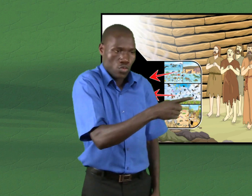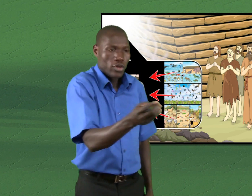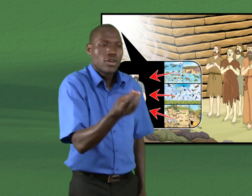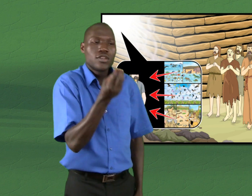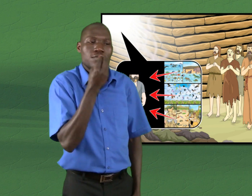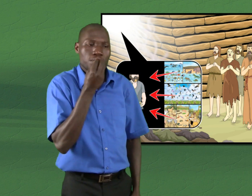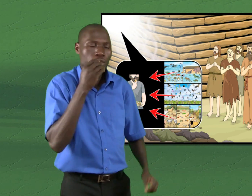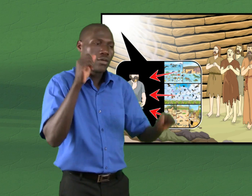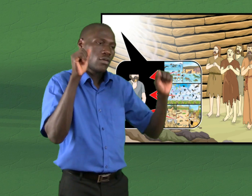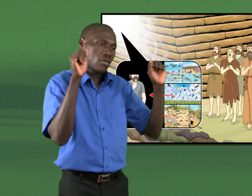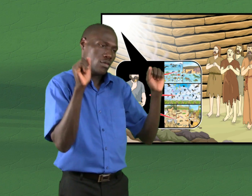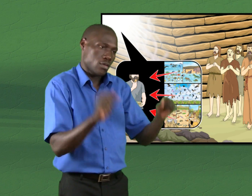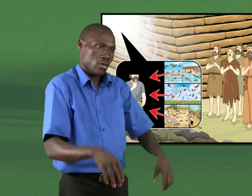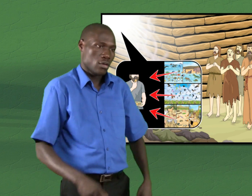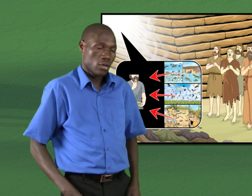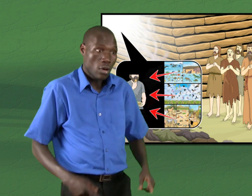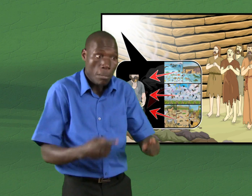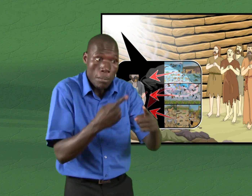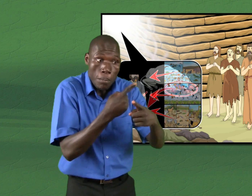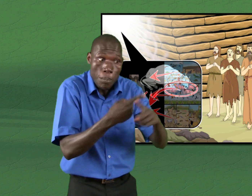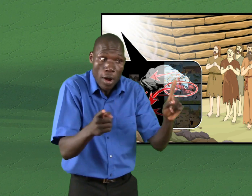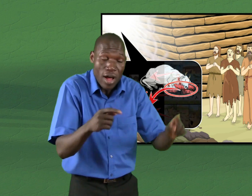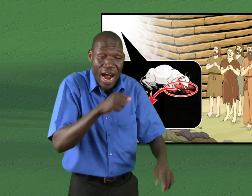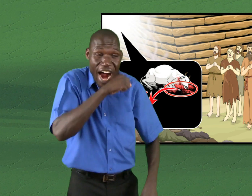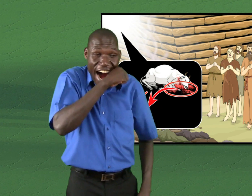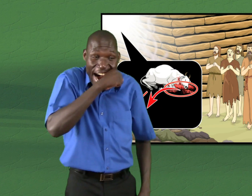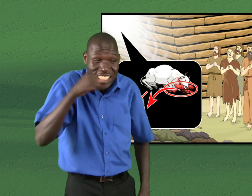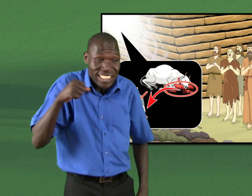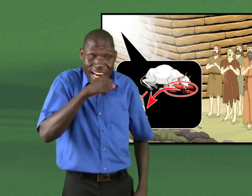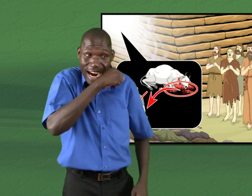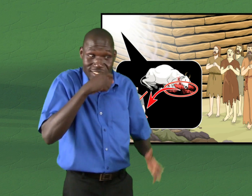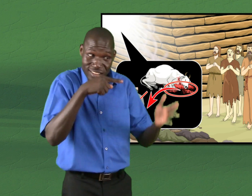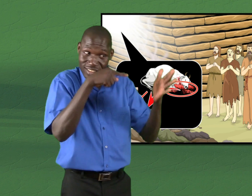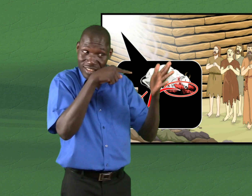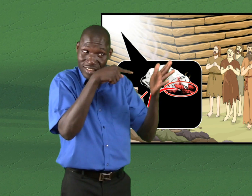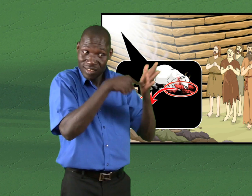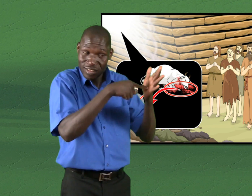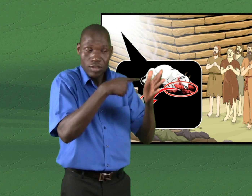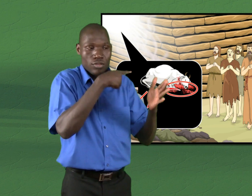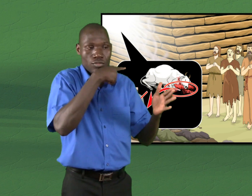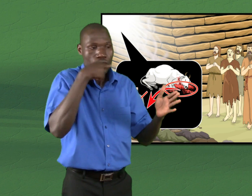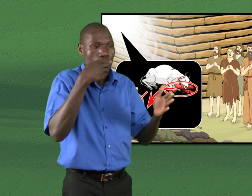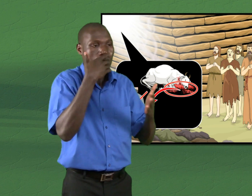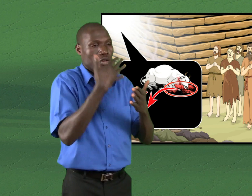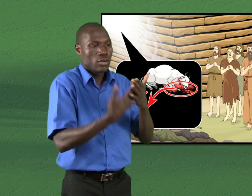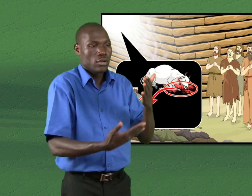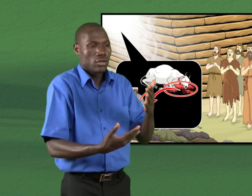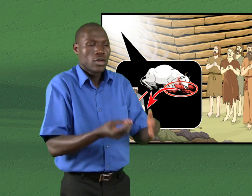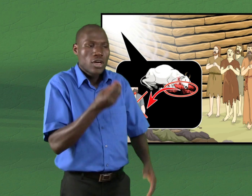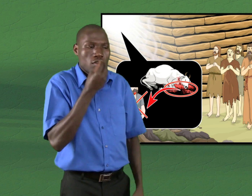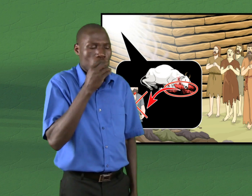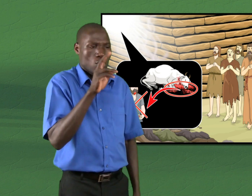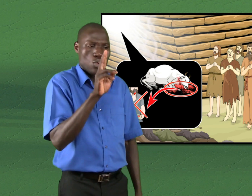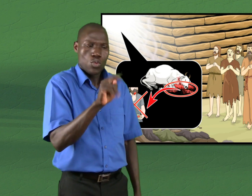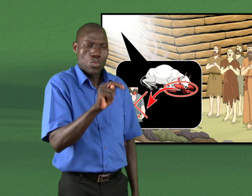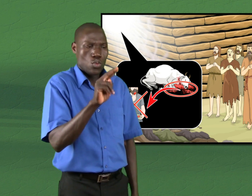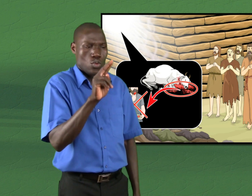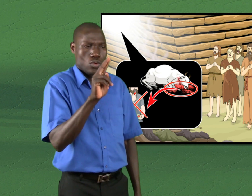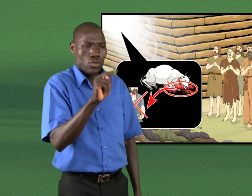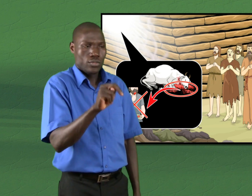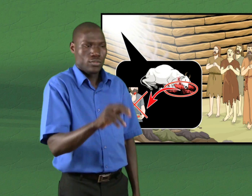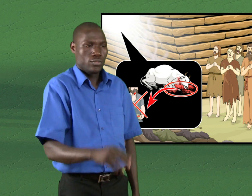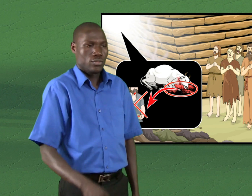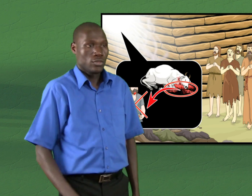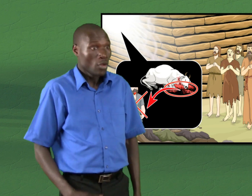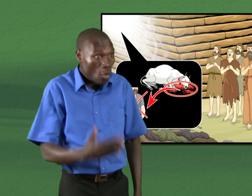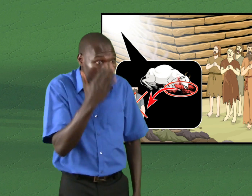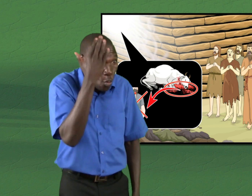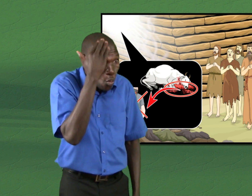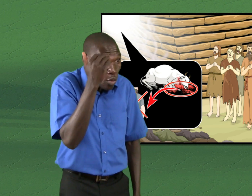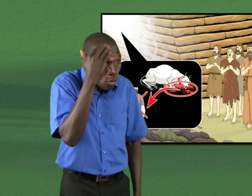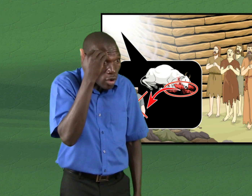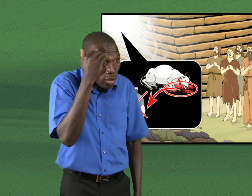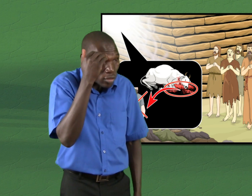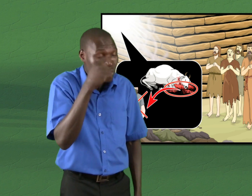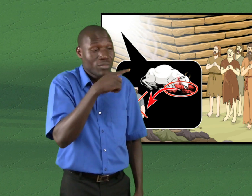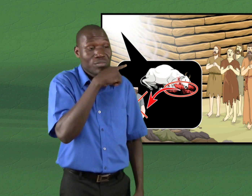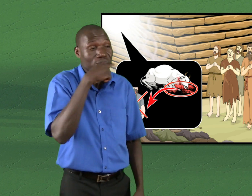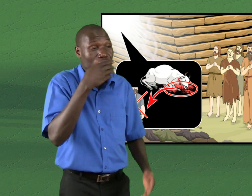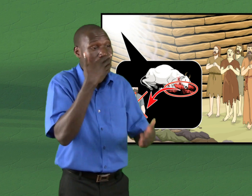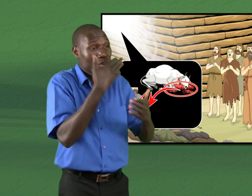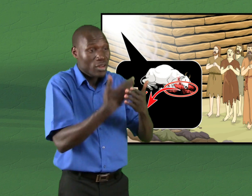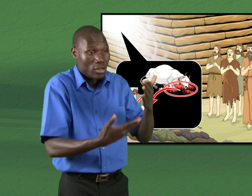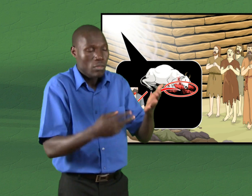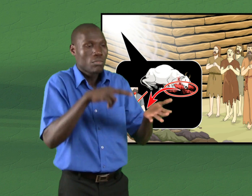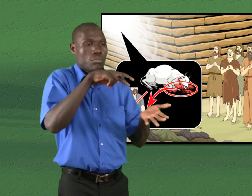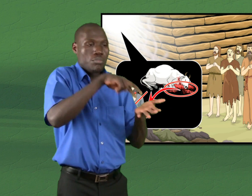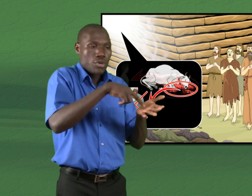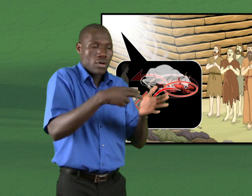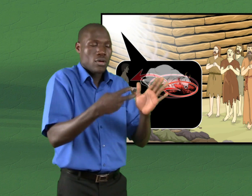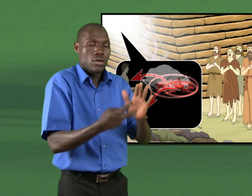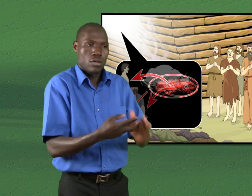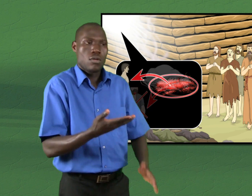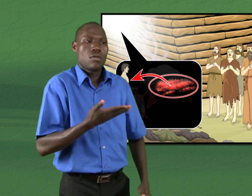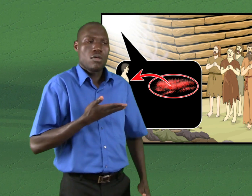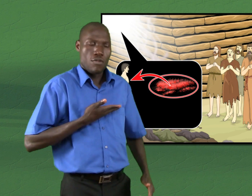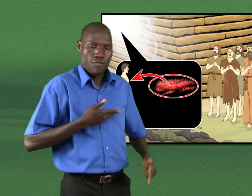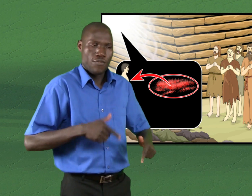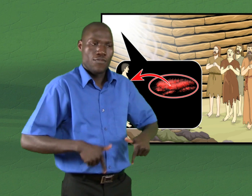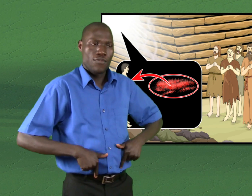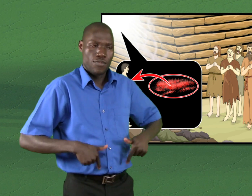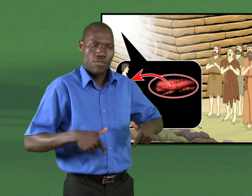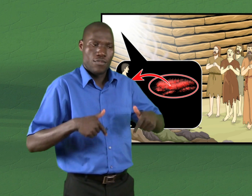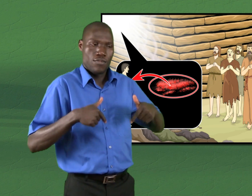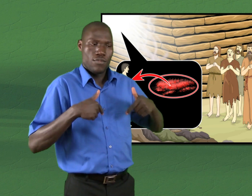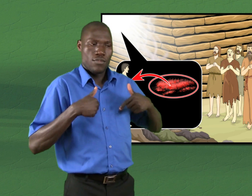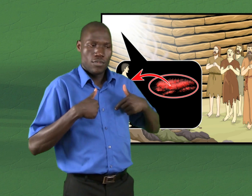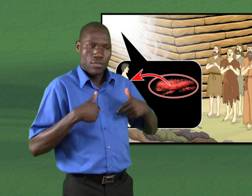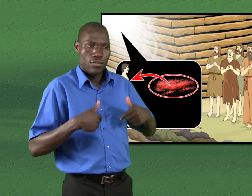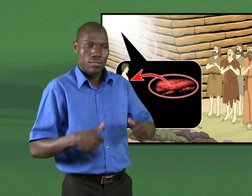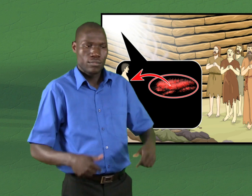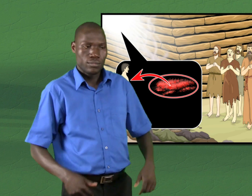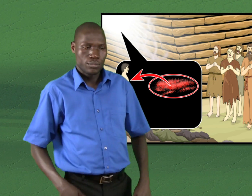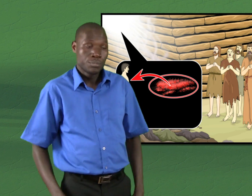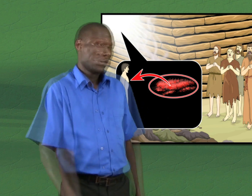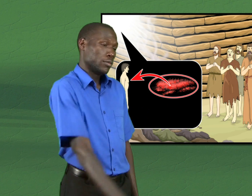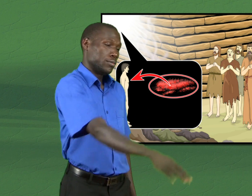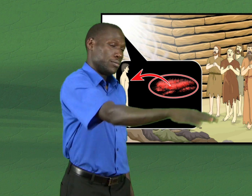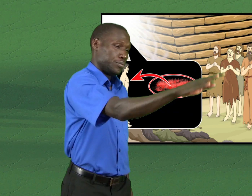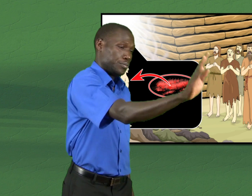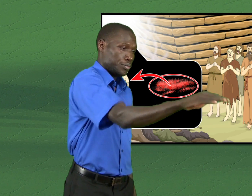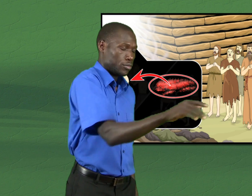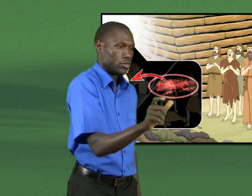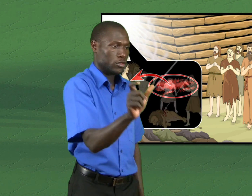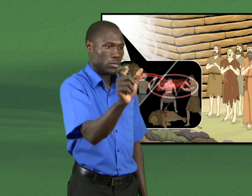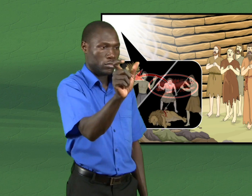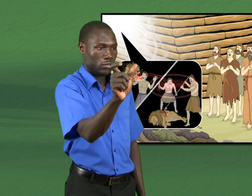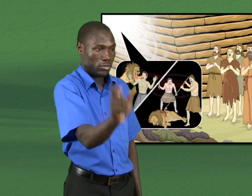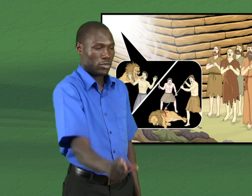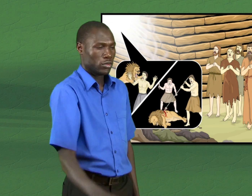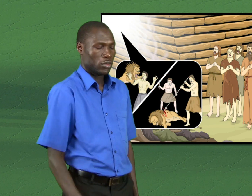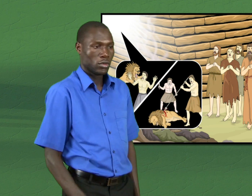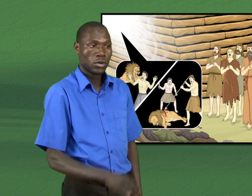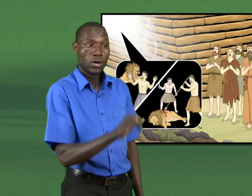But you must not eat meat with its lifeblood still in it.